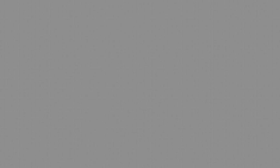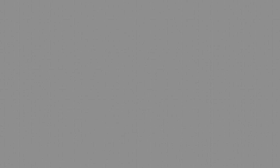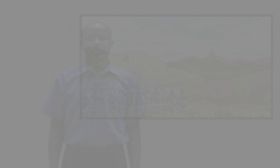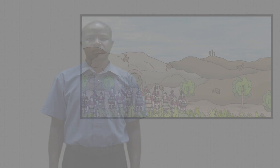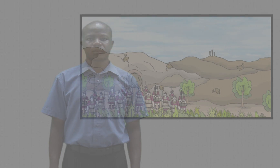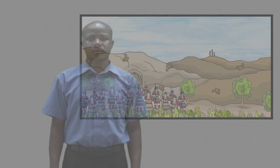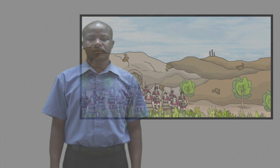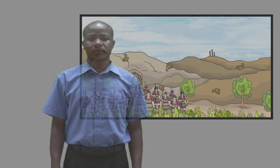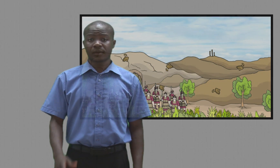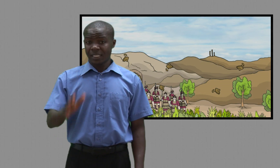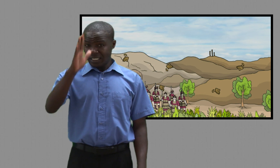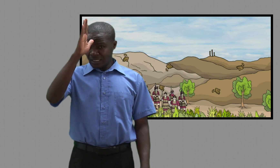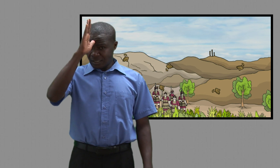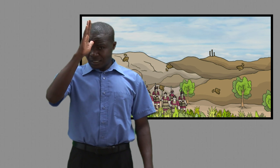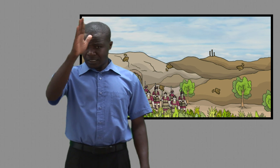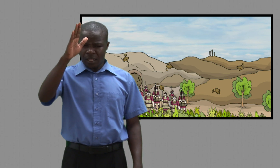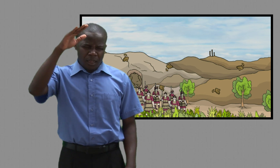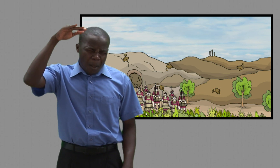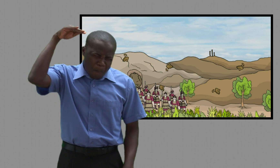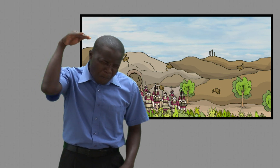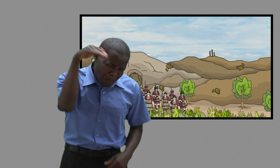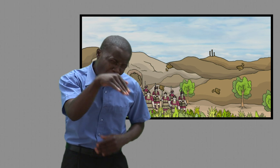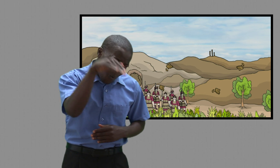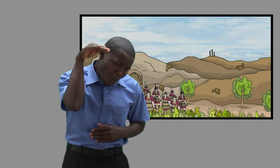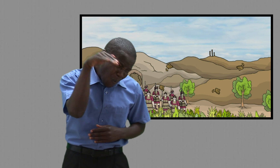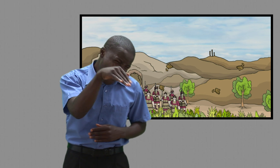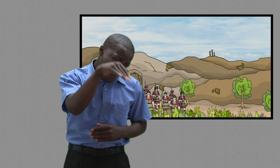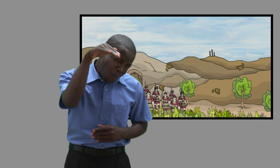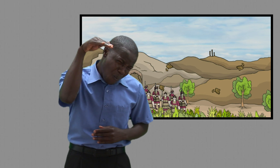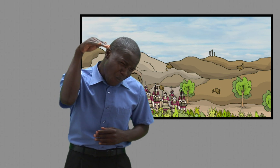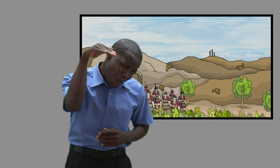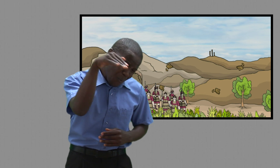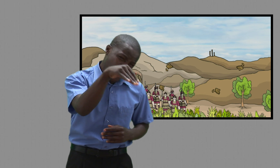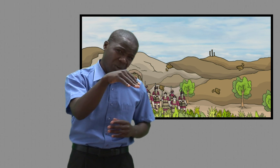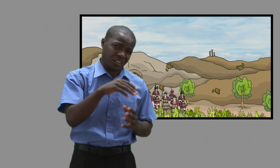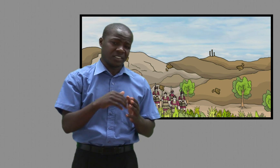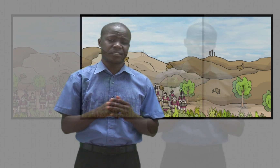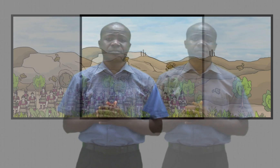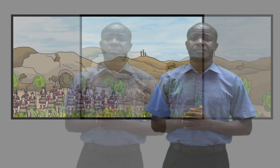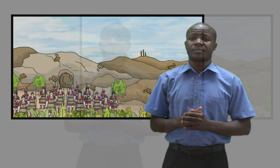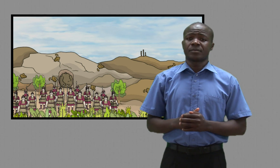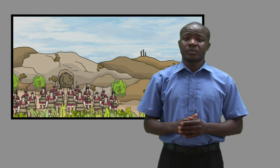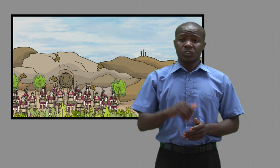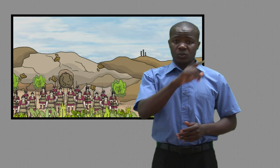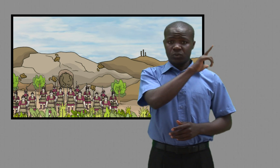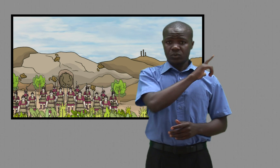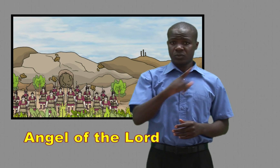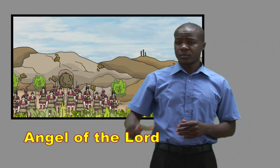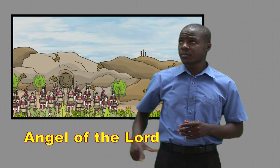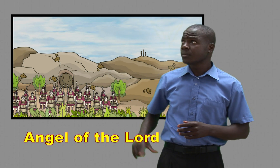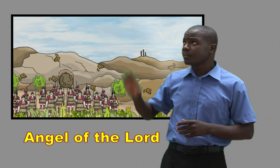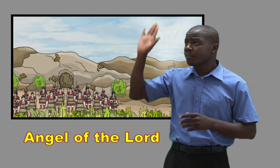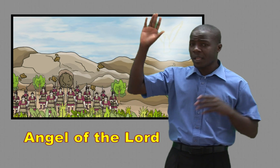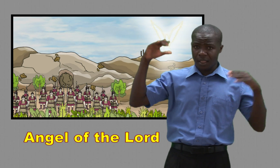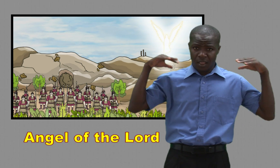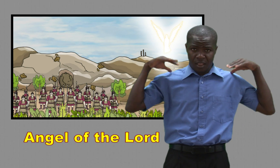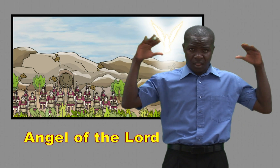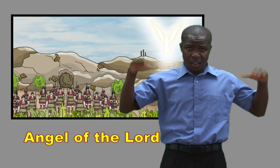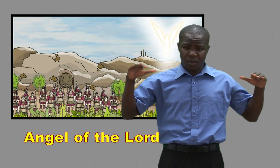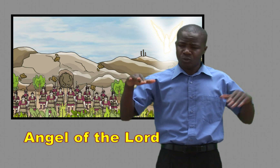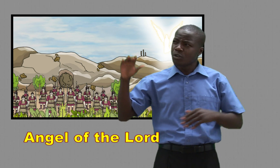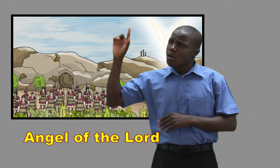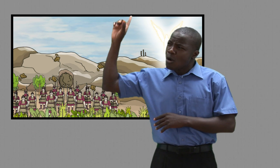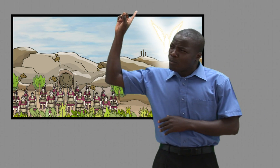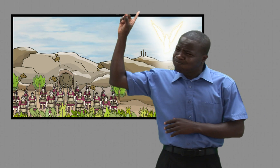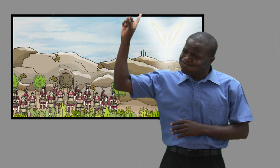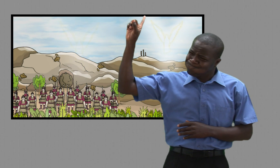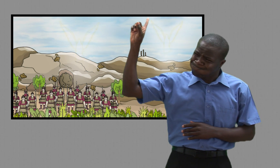After the Sabbath, at dawn on the first day of the week, Mary Magdalene and the other Mary went to see the tomb.